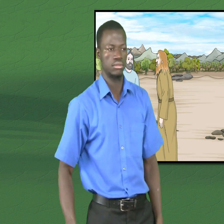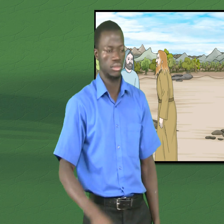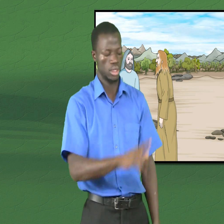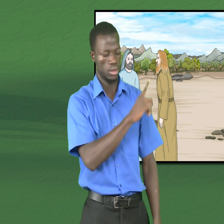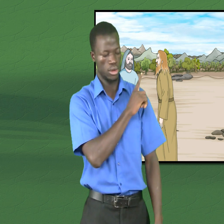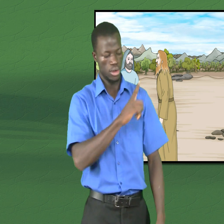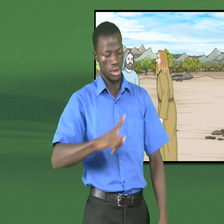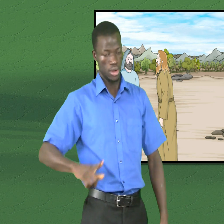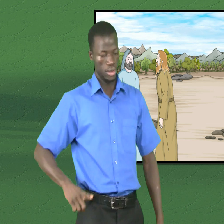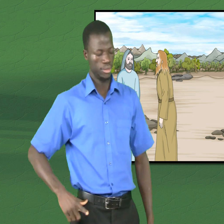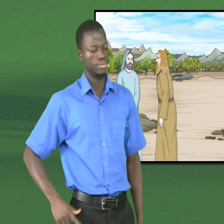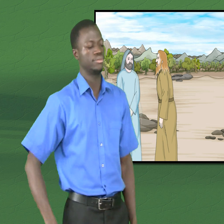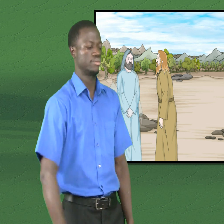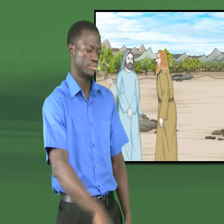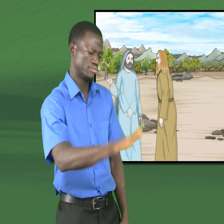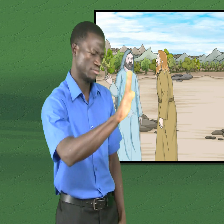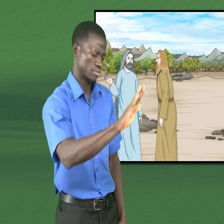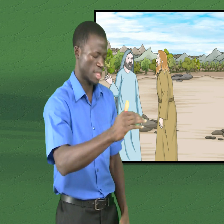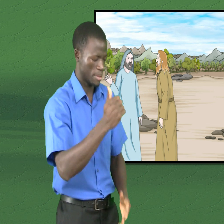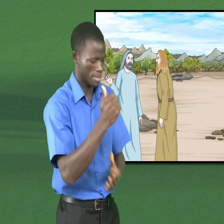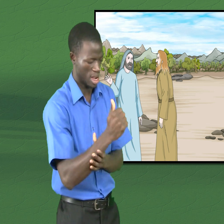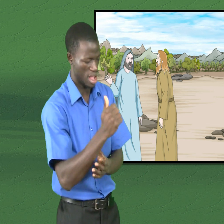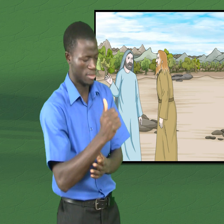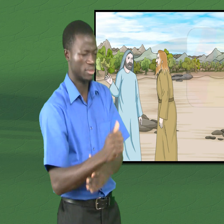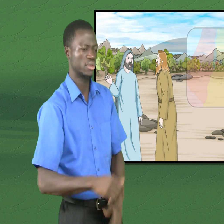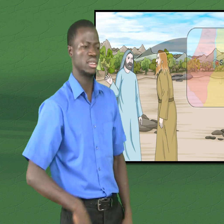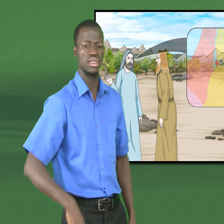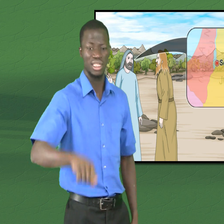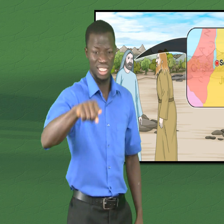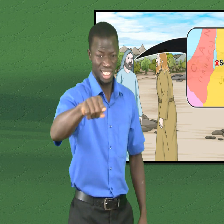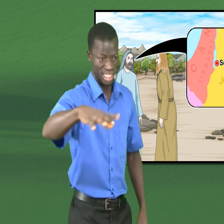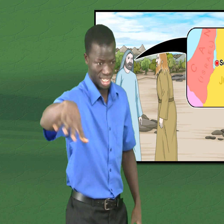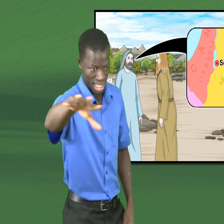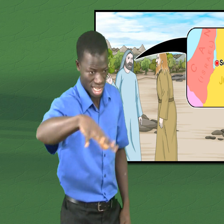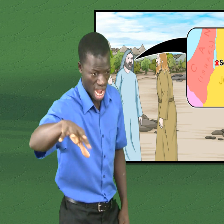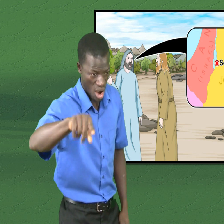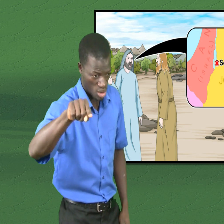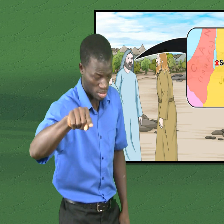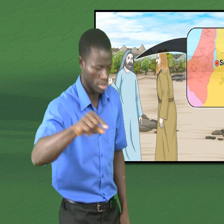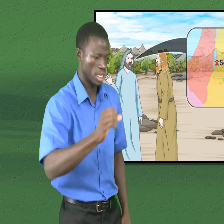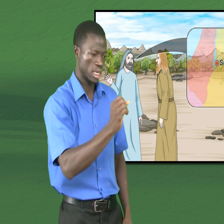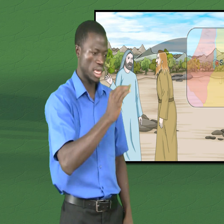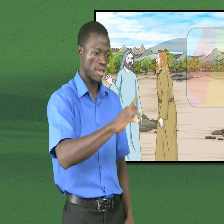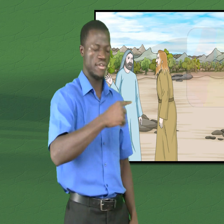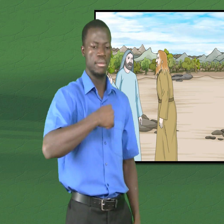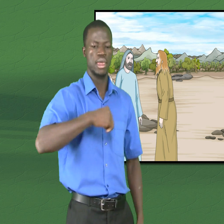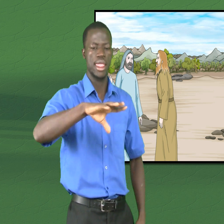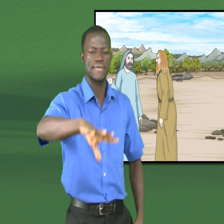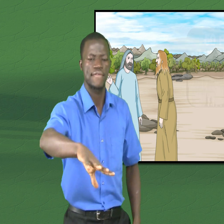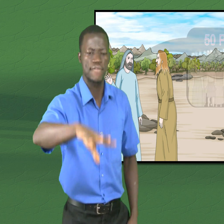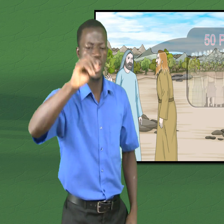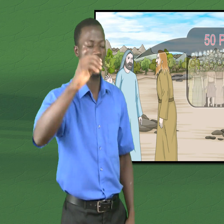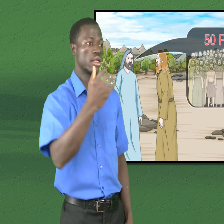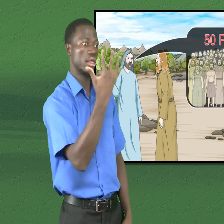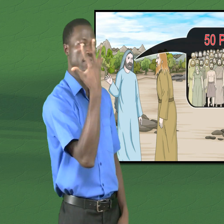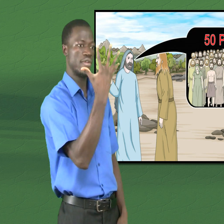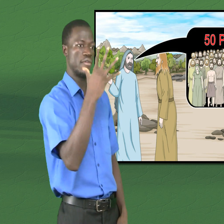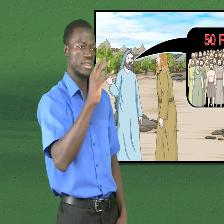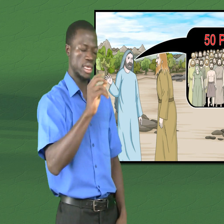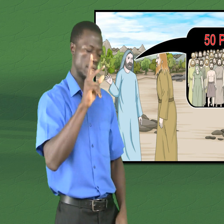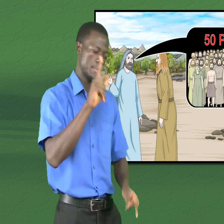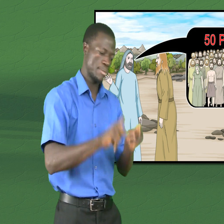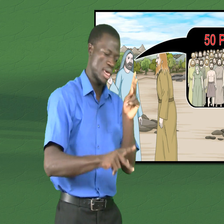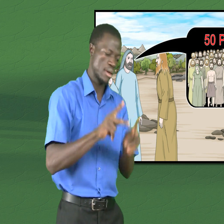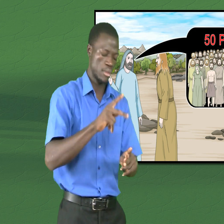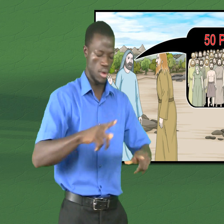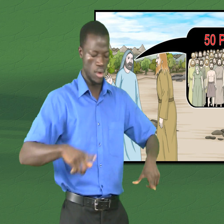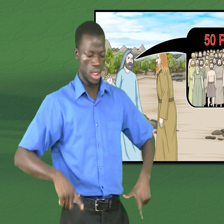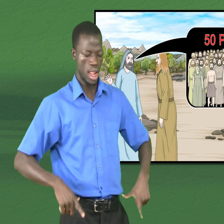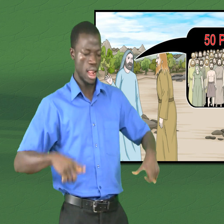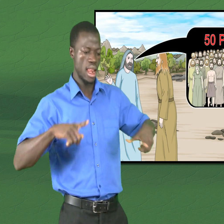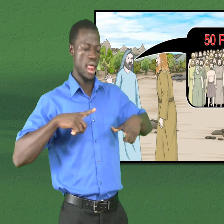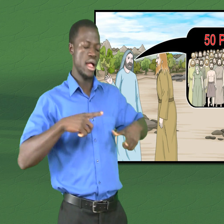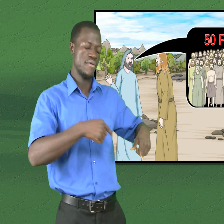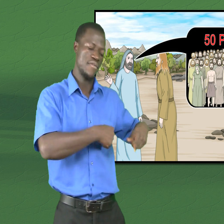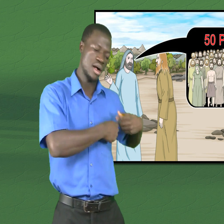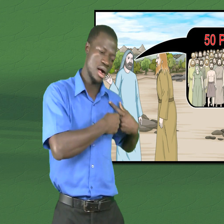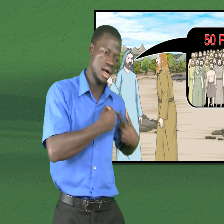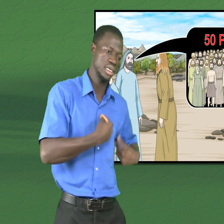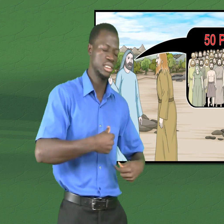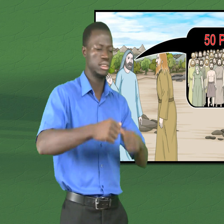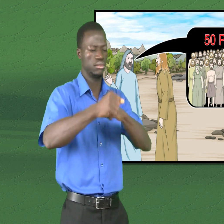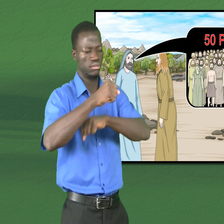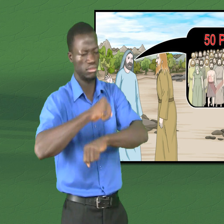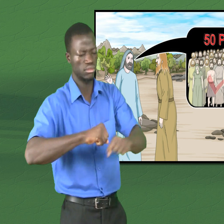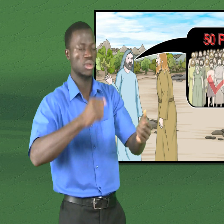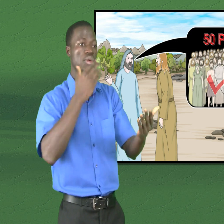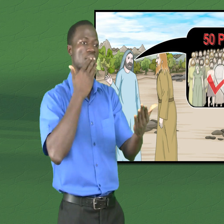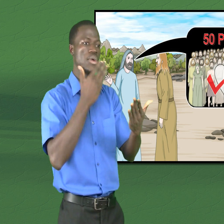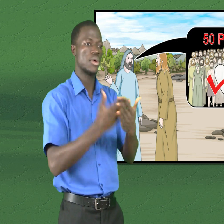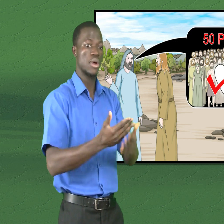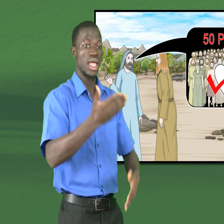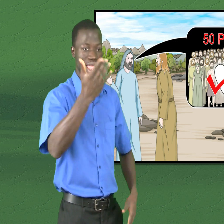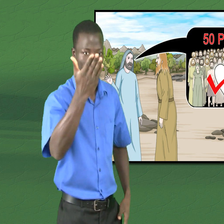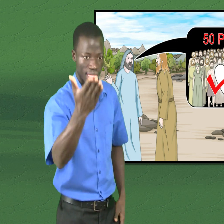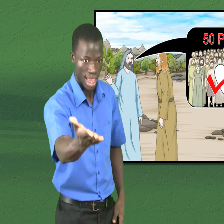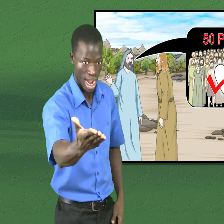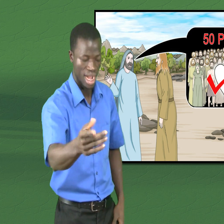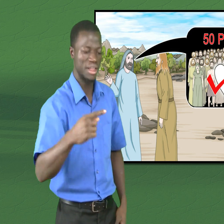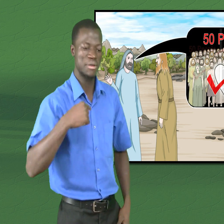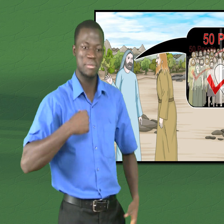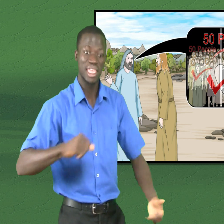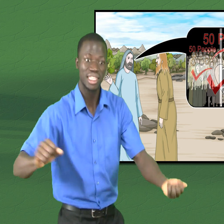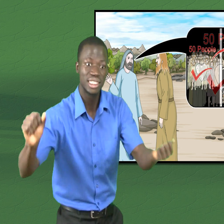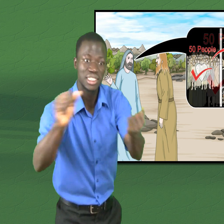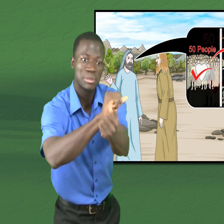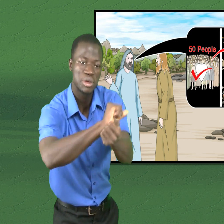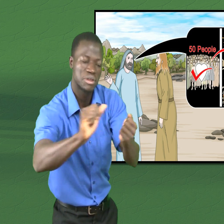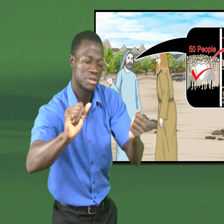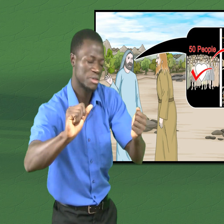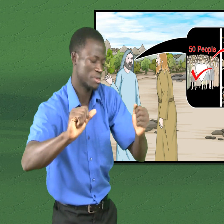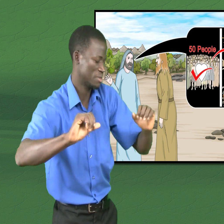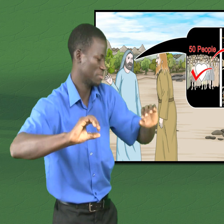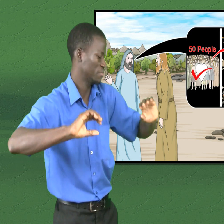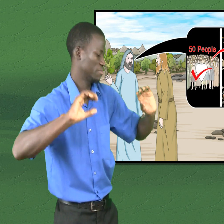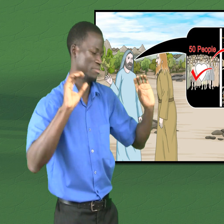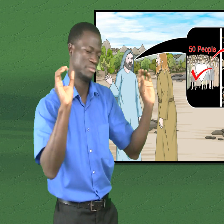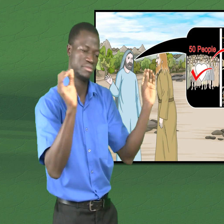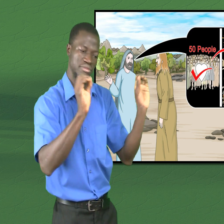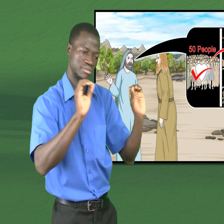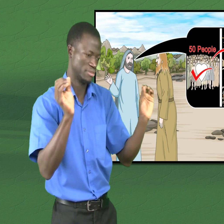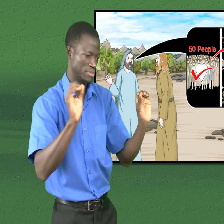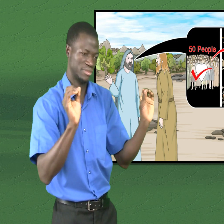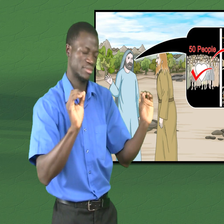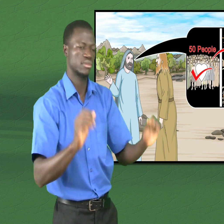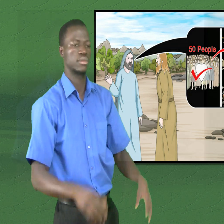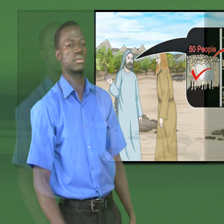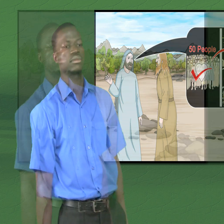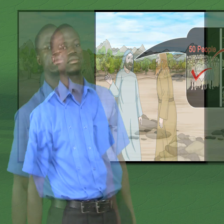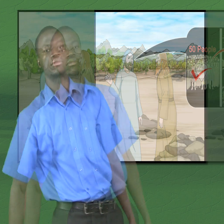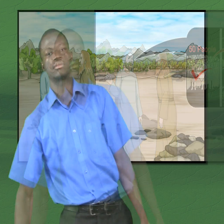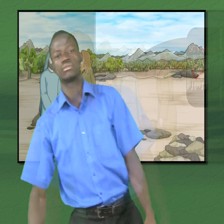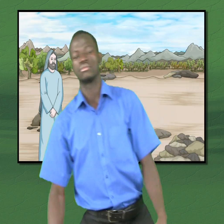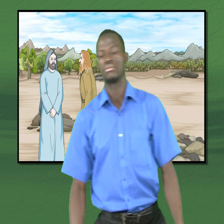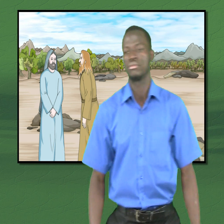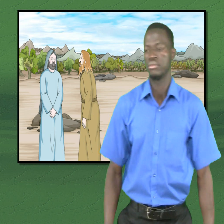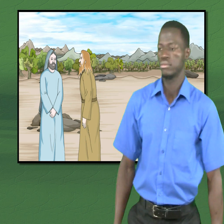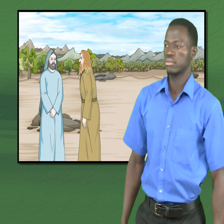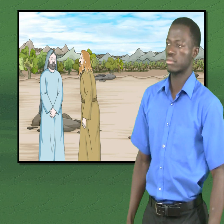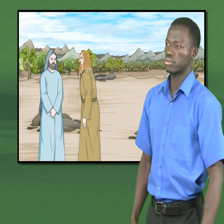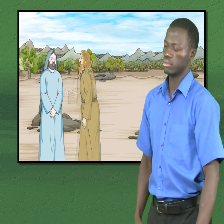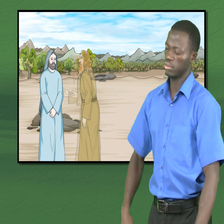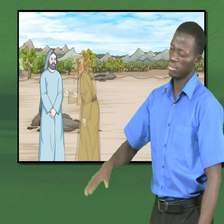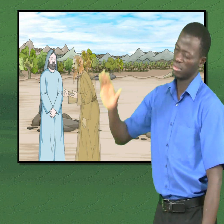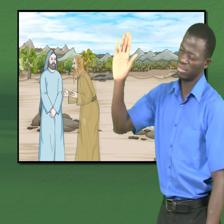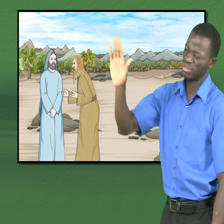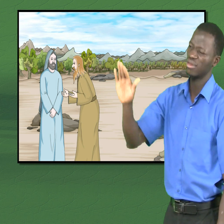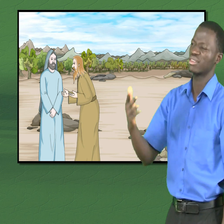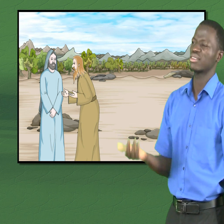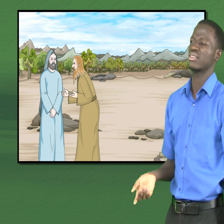So the LORD replied, “If I find fifty righteous ones within the city of Sodom, on their account I will spare the whole place.”